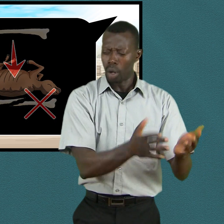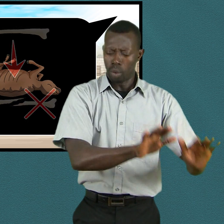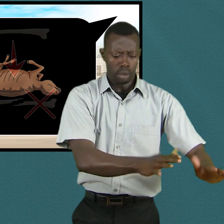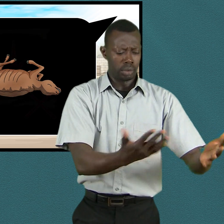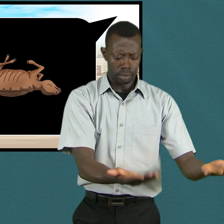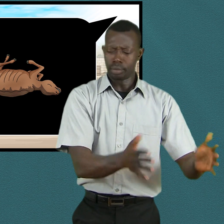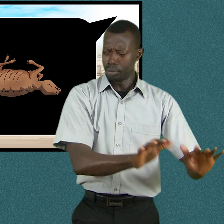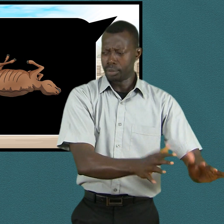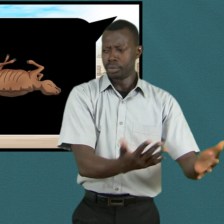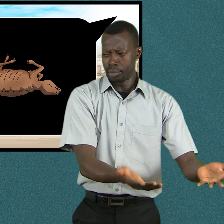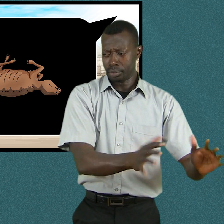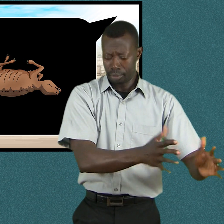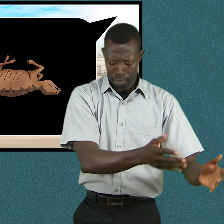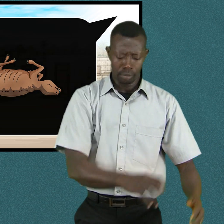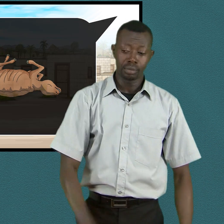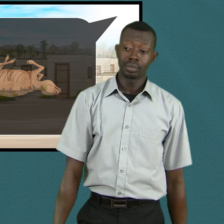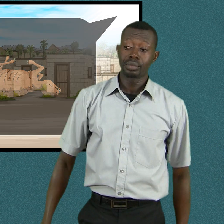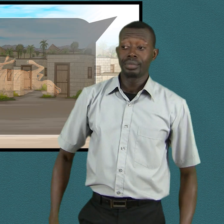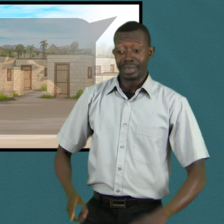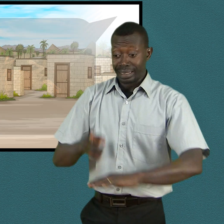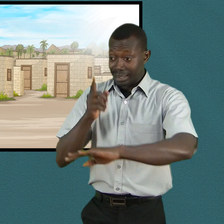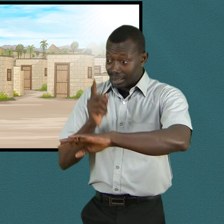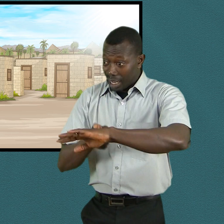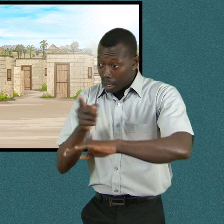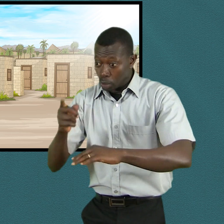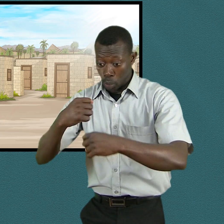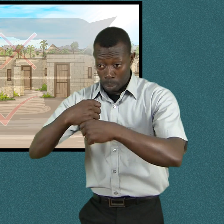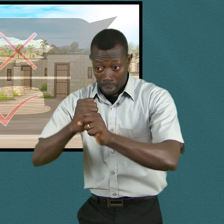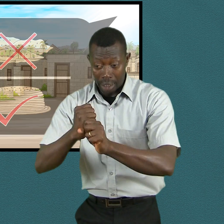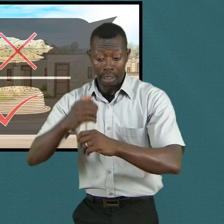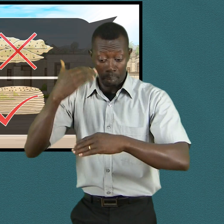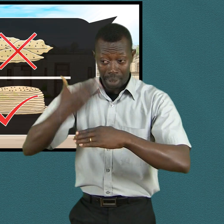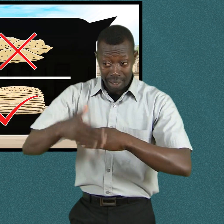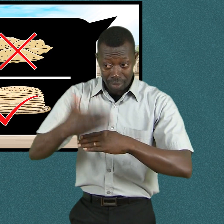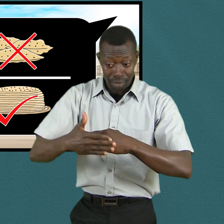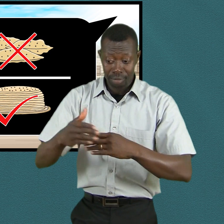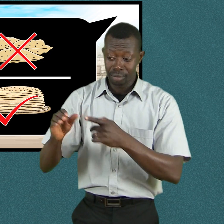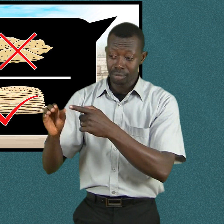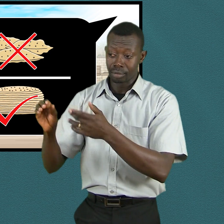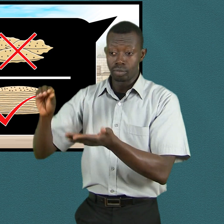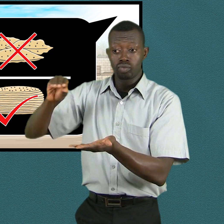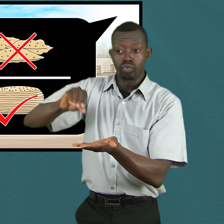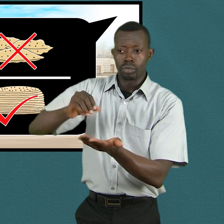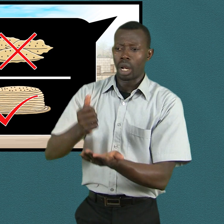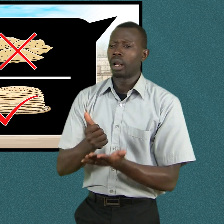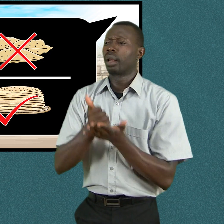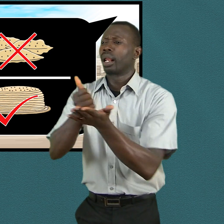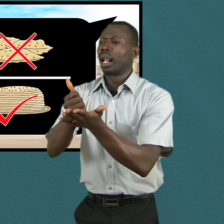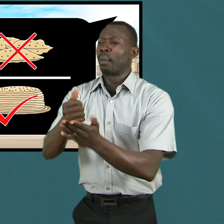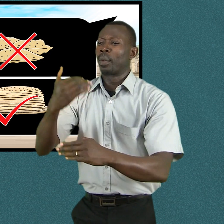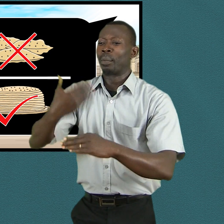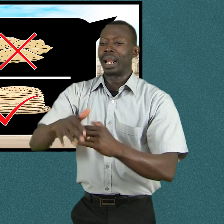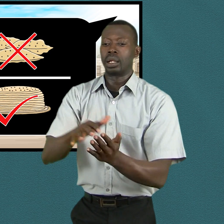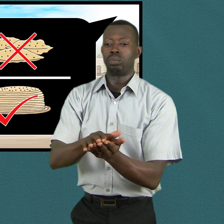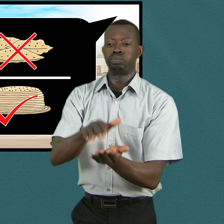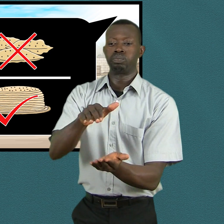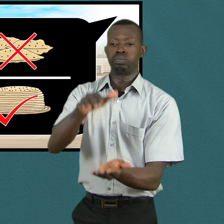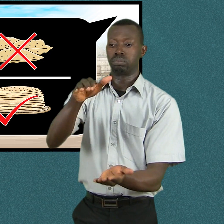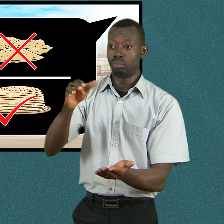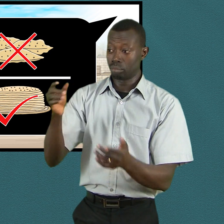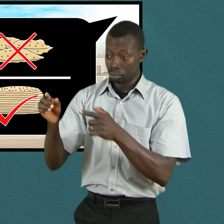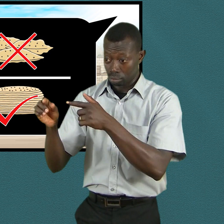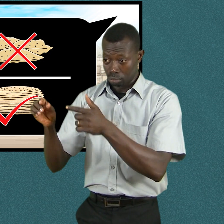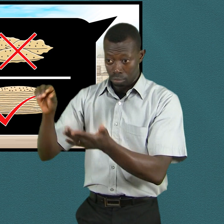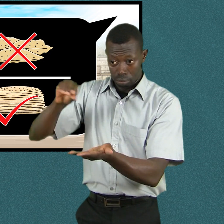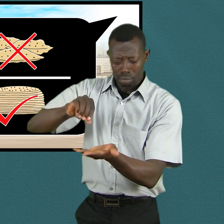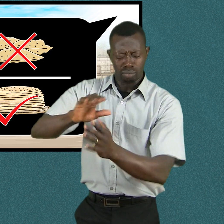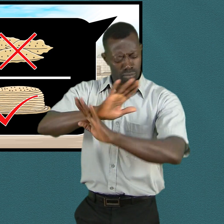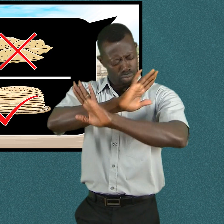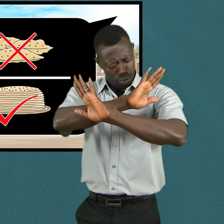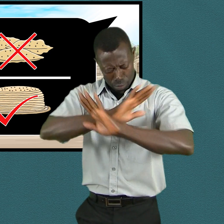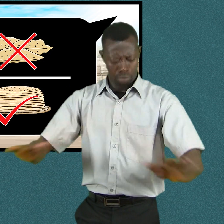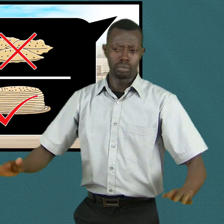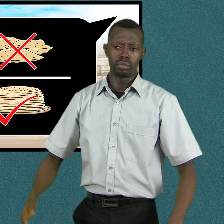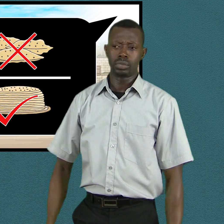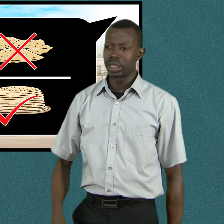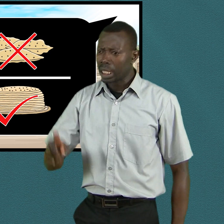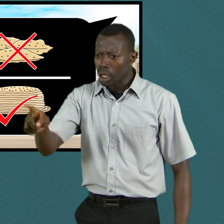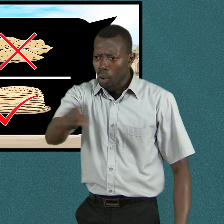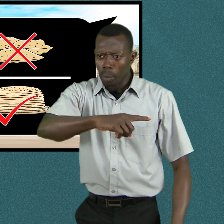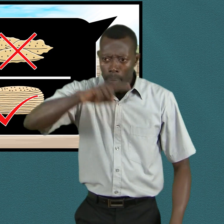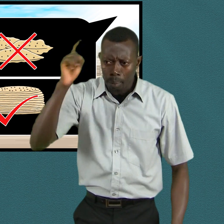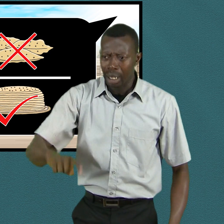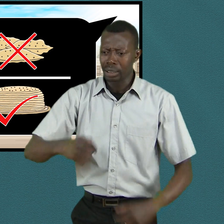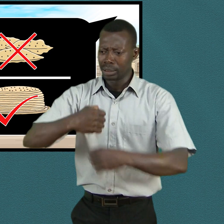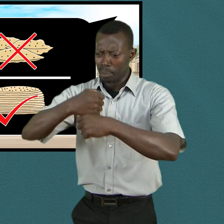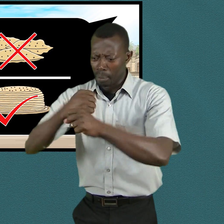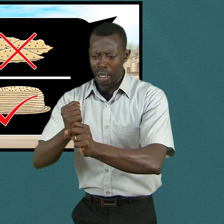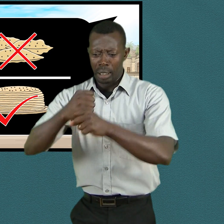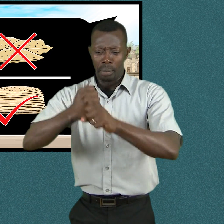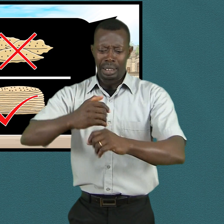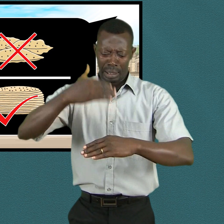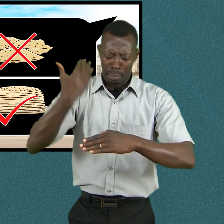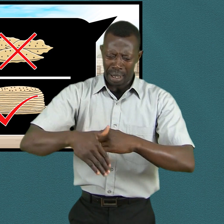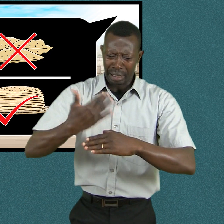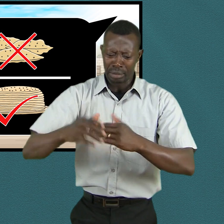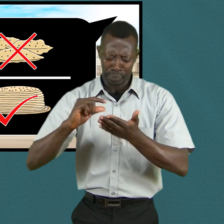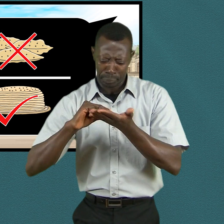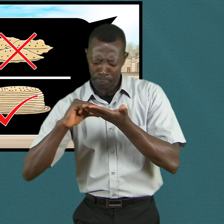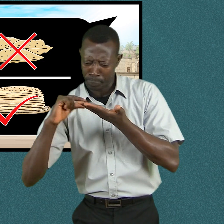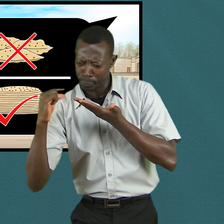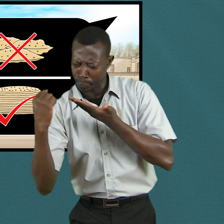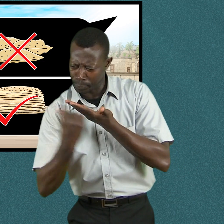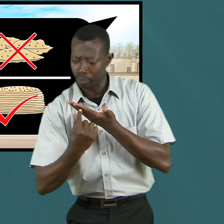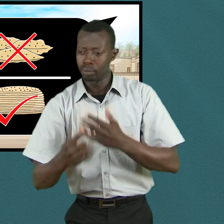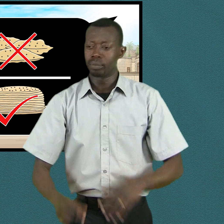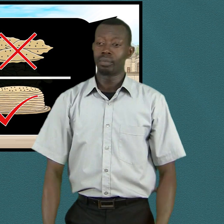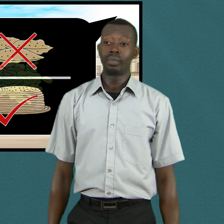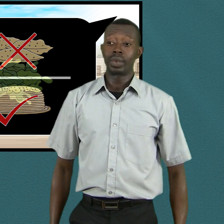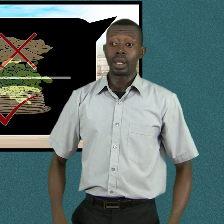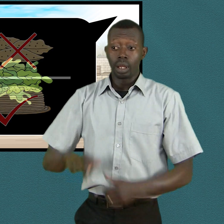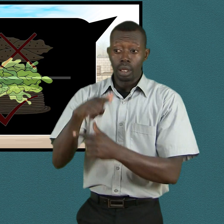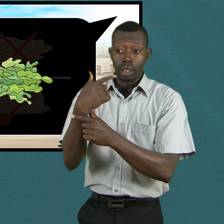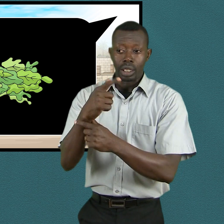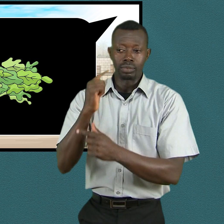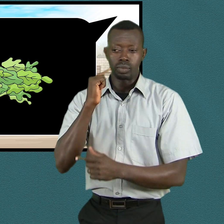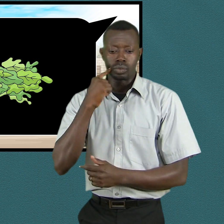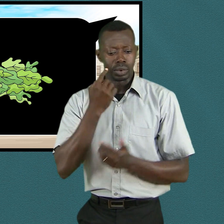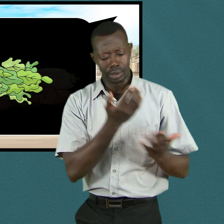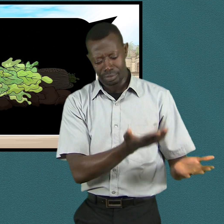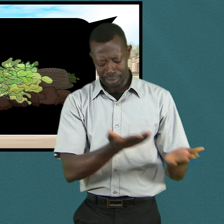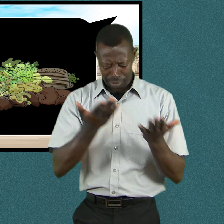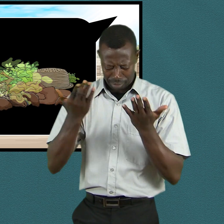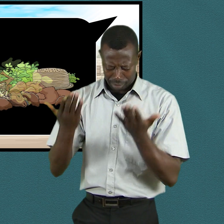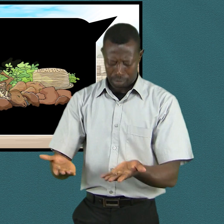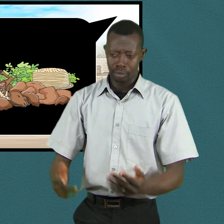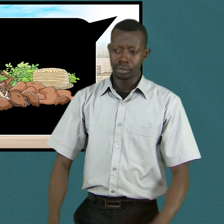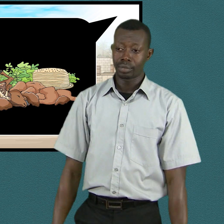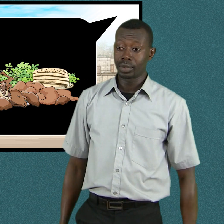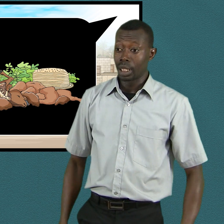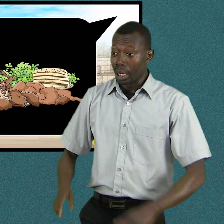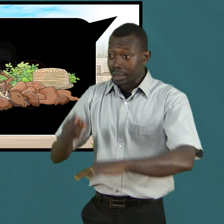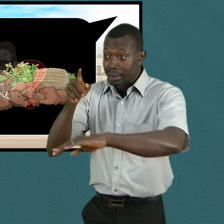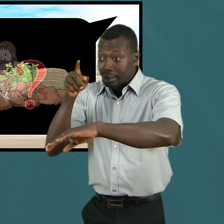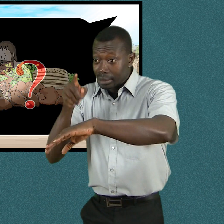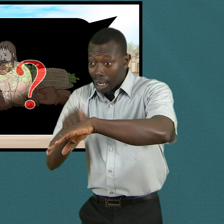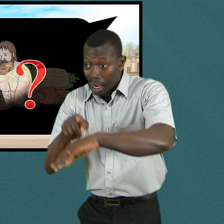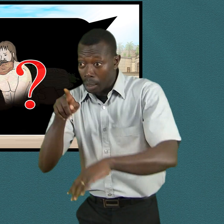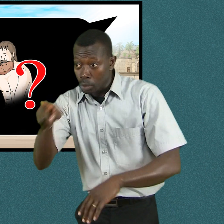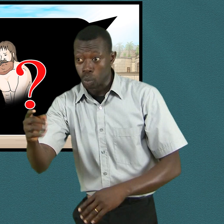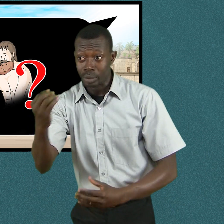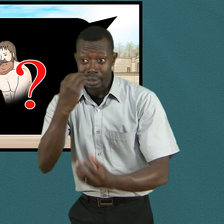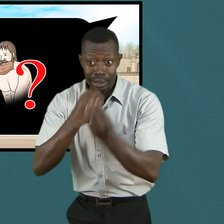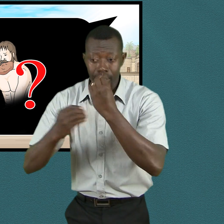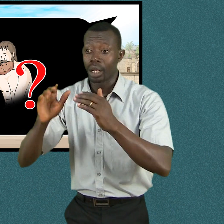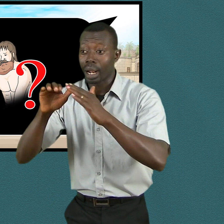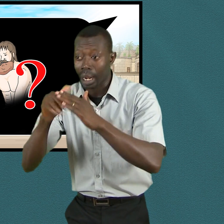before the morning you must burn up any part that is left over.